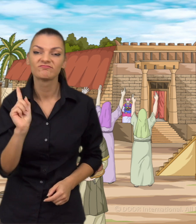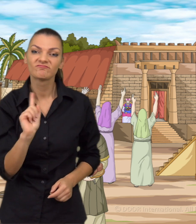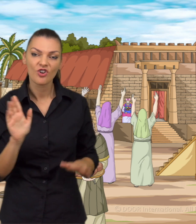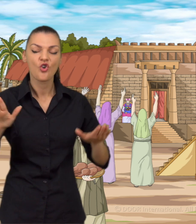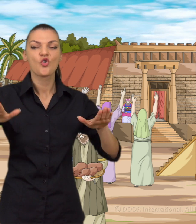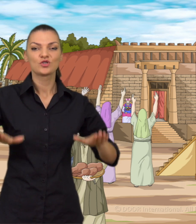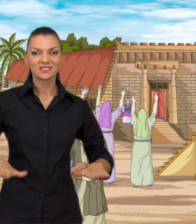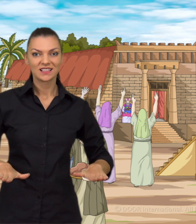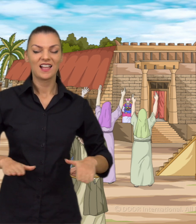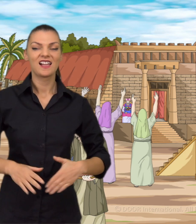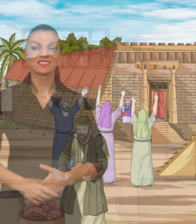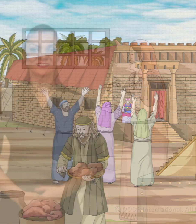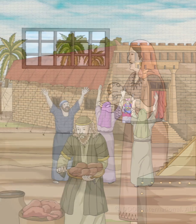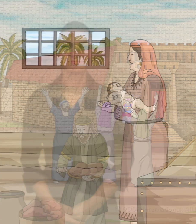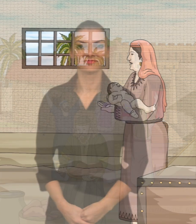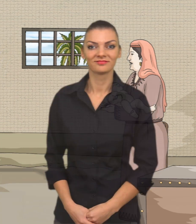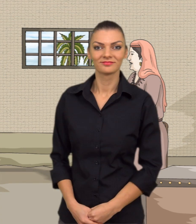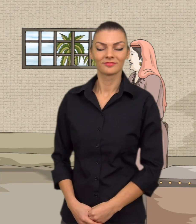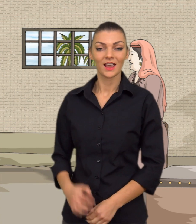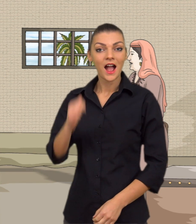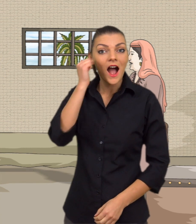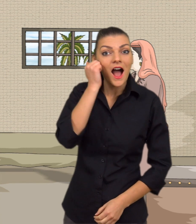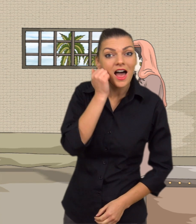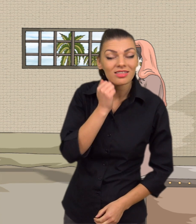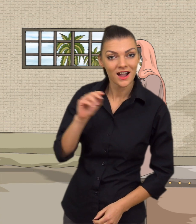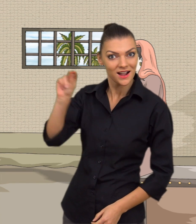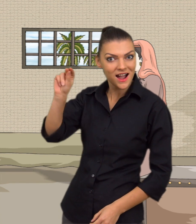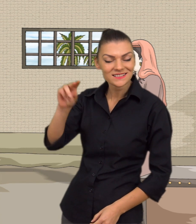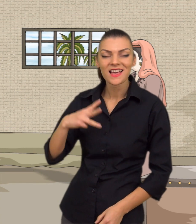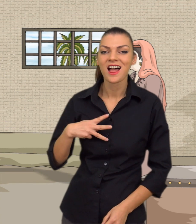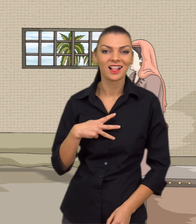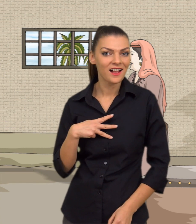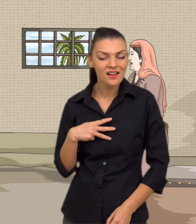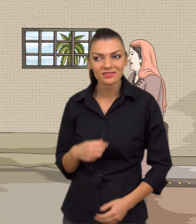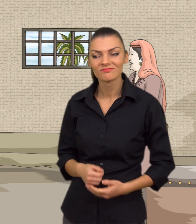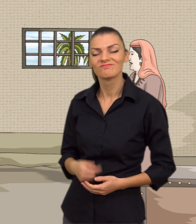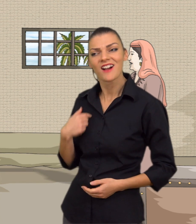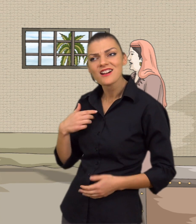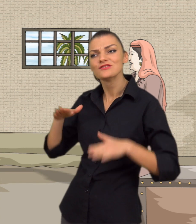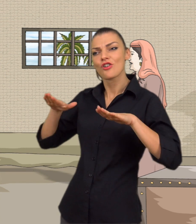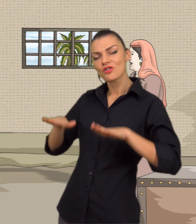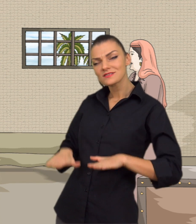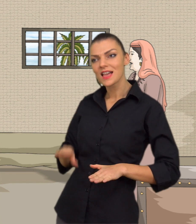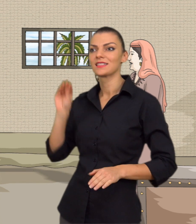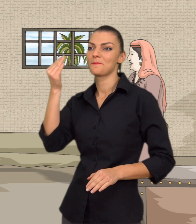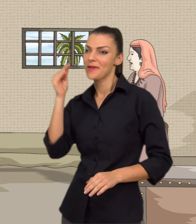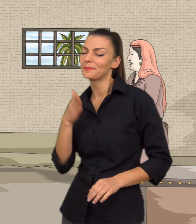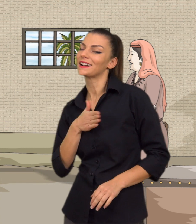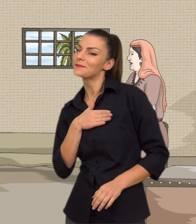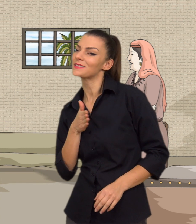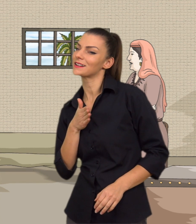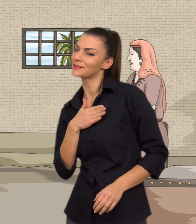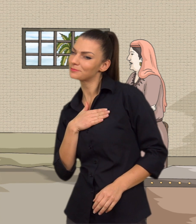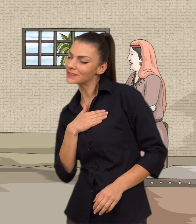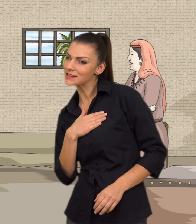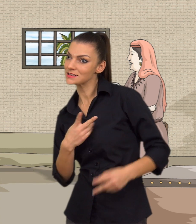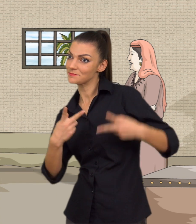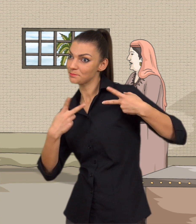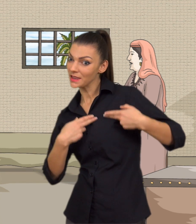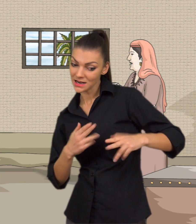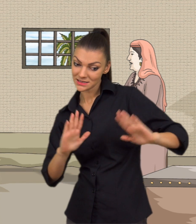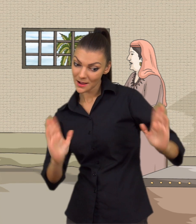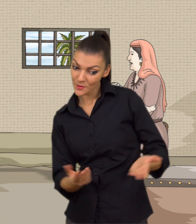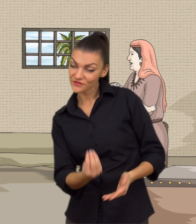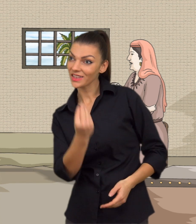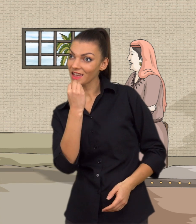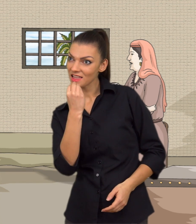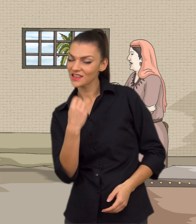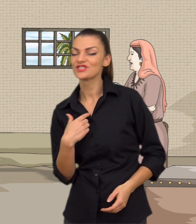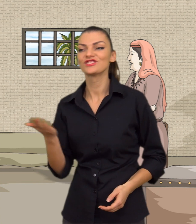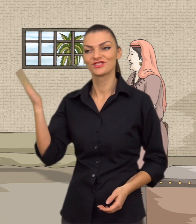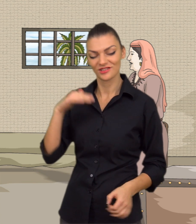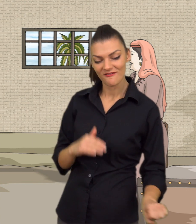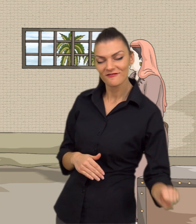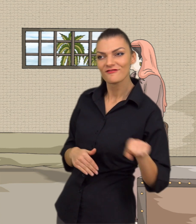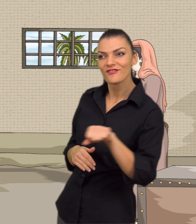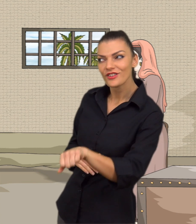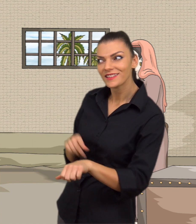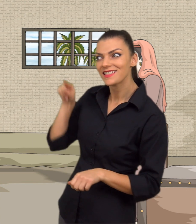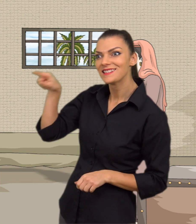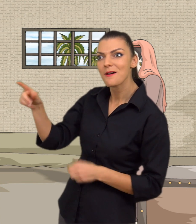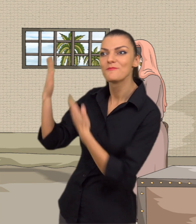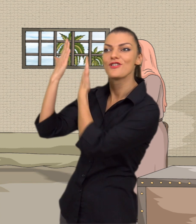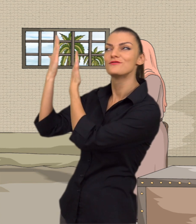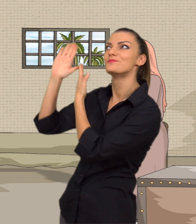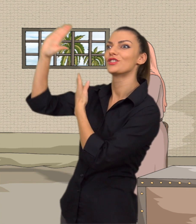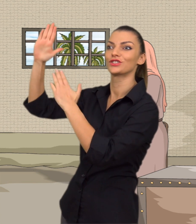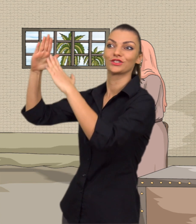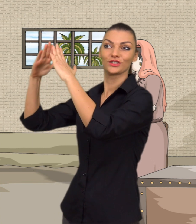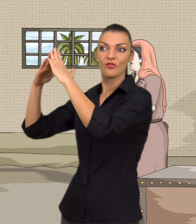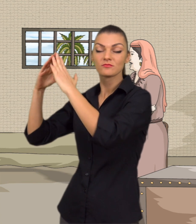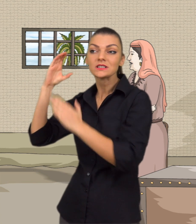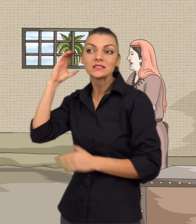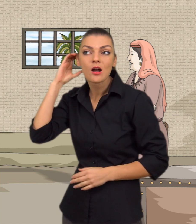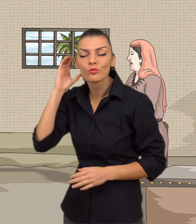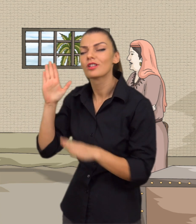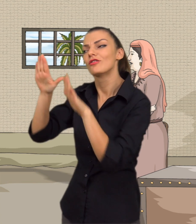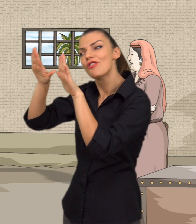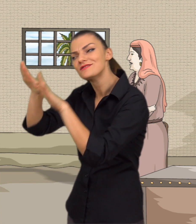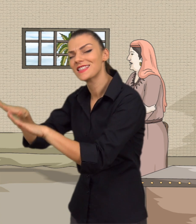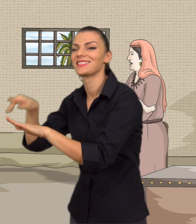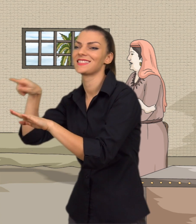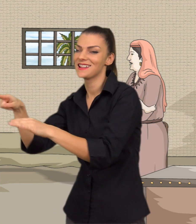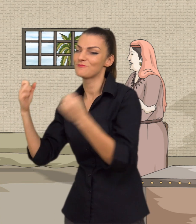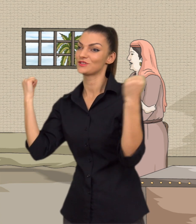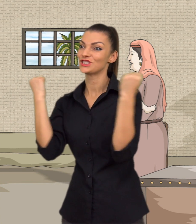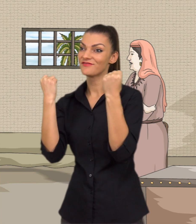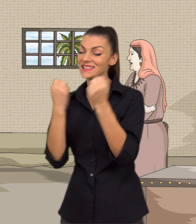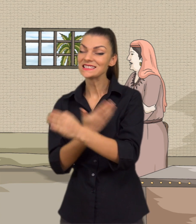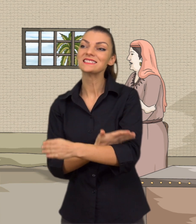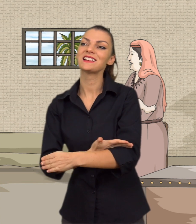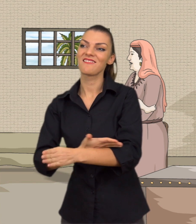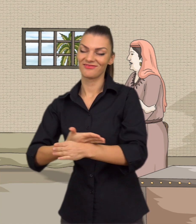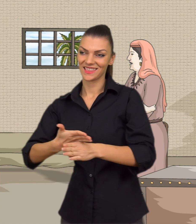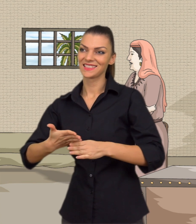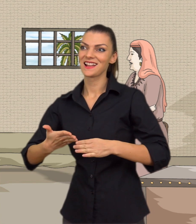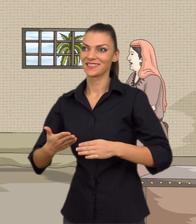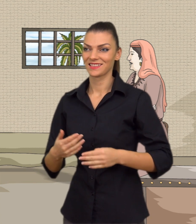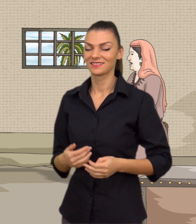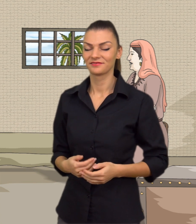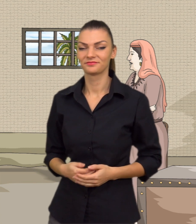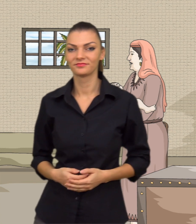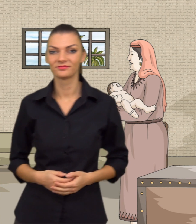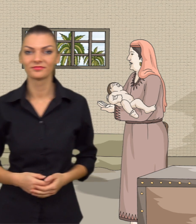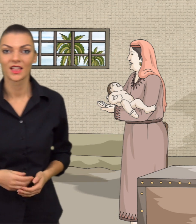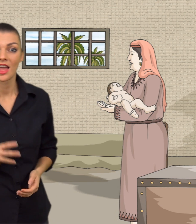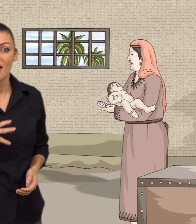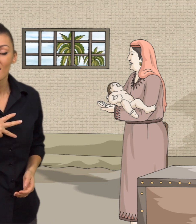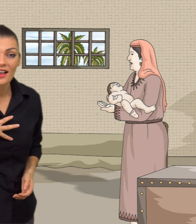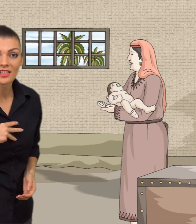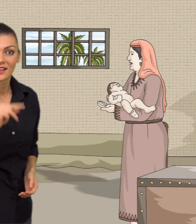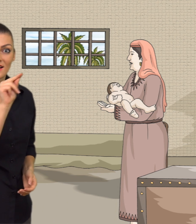“After the boy is weaned,” she said to her husband, “I will take him to appear before the LORD and to stay there permanently.” “Do what you think is best,” her husband Elkanah replied, “and stay here until you have weaned him. Only may the LORD confirm His word.”